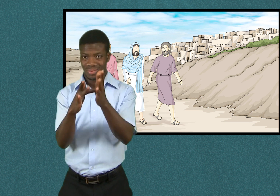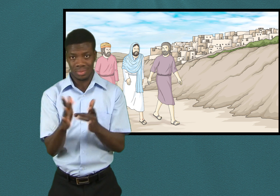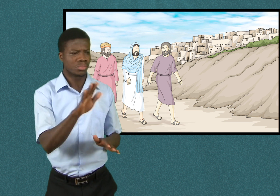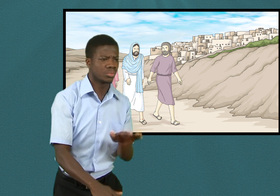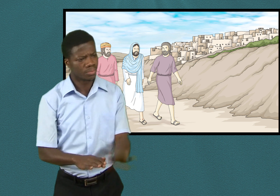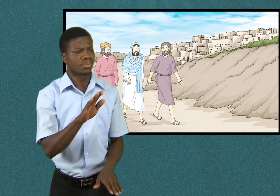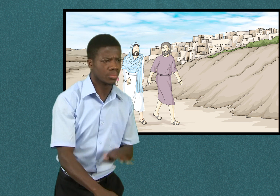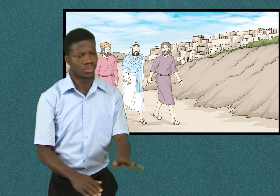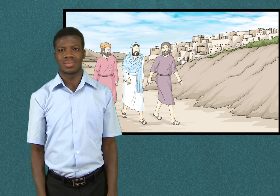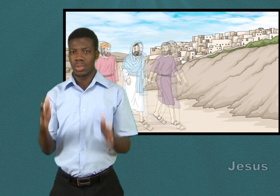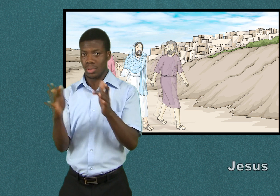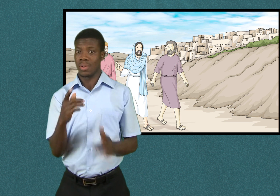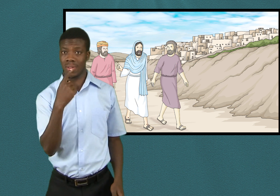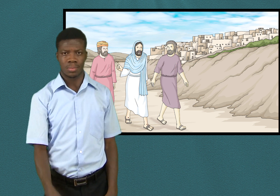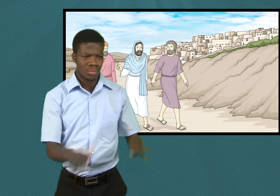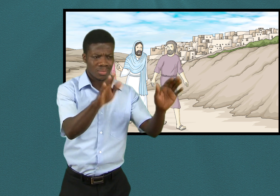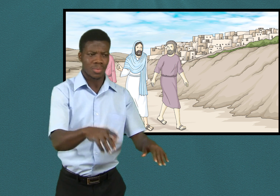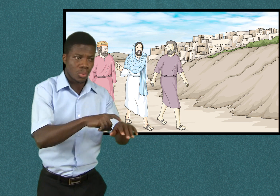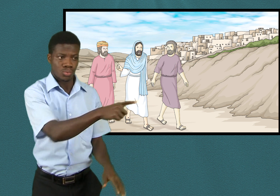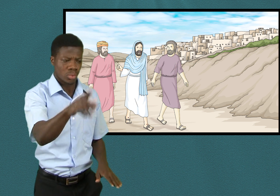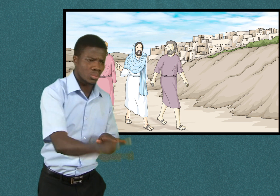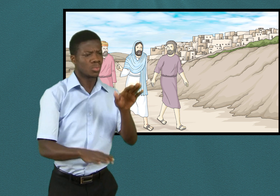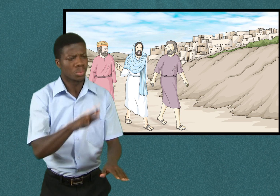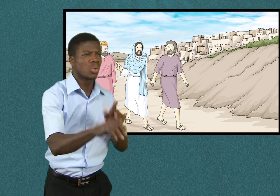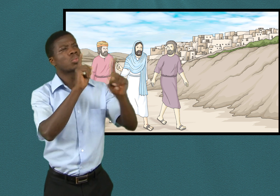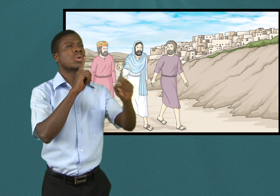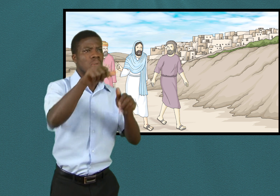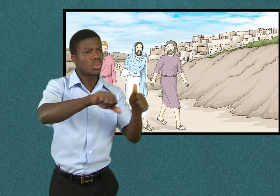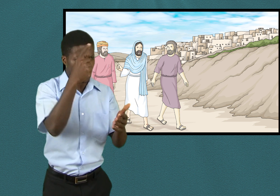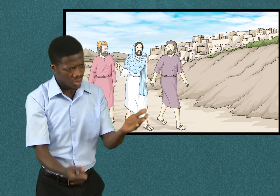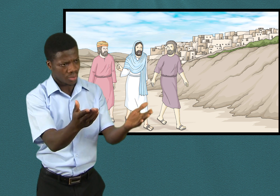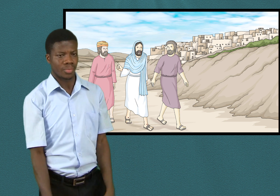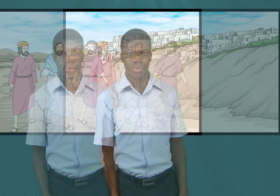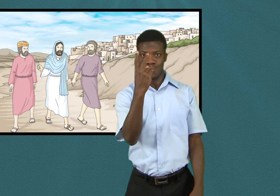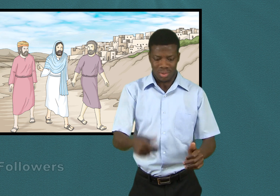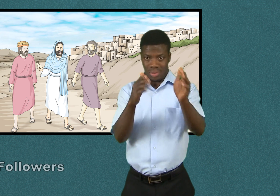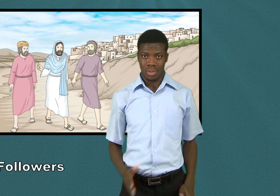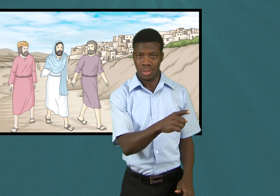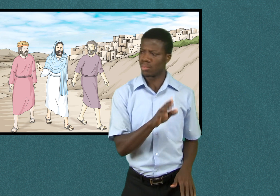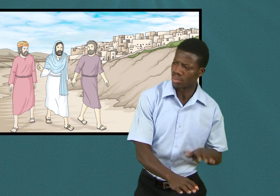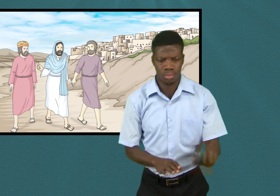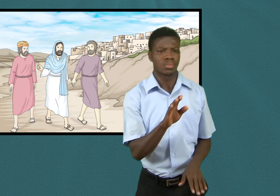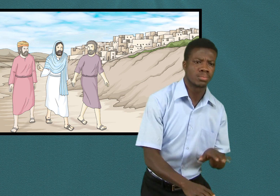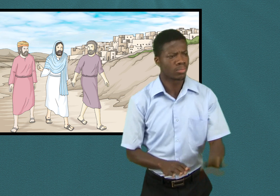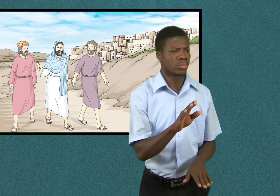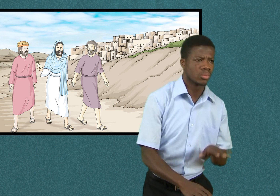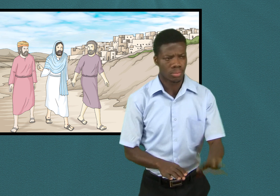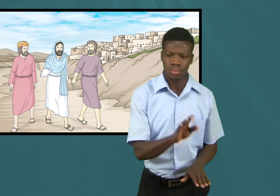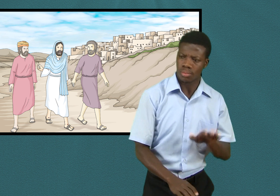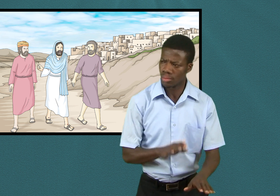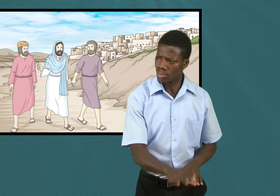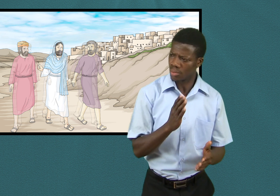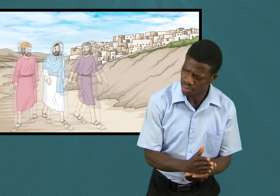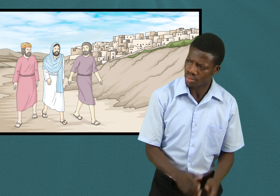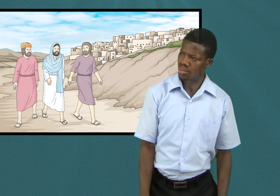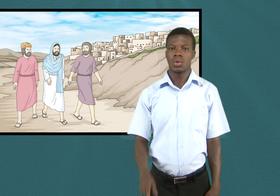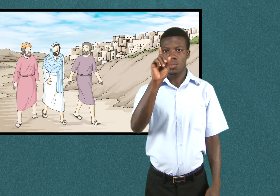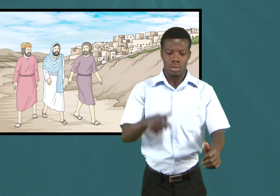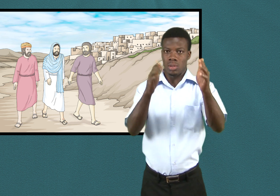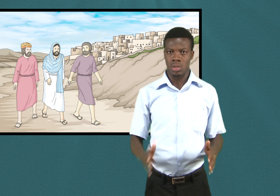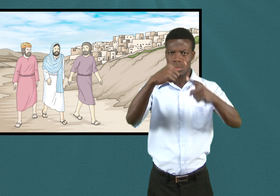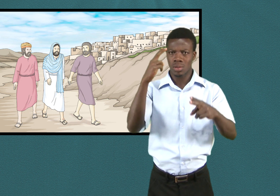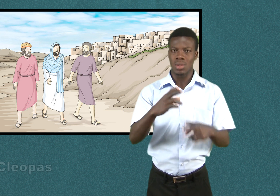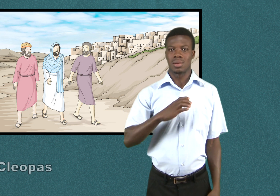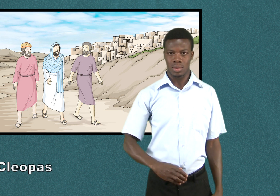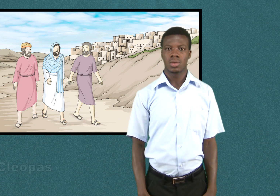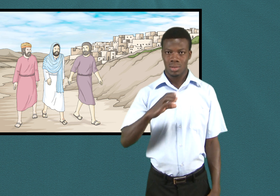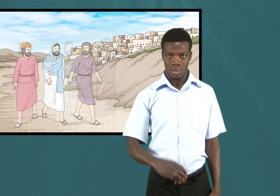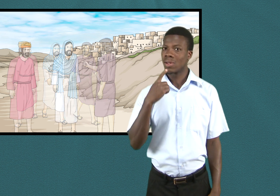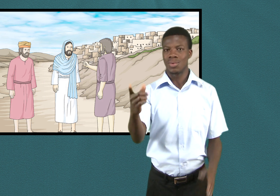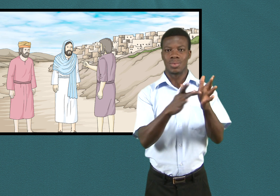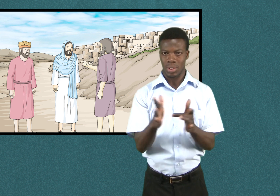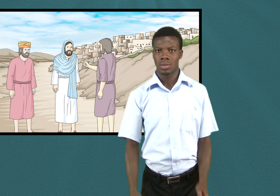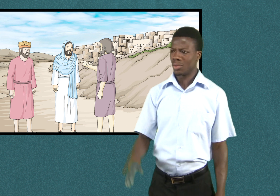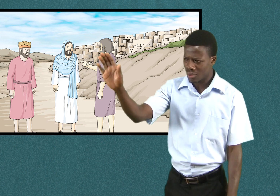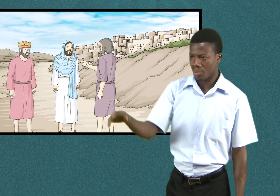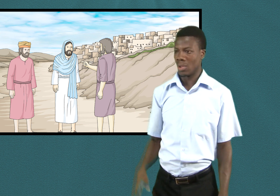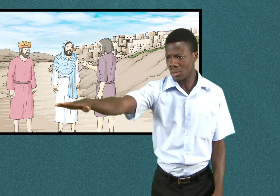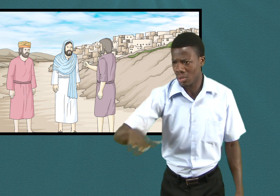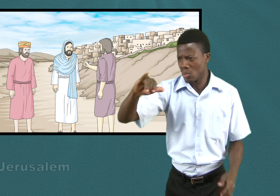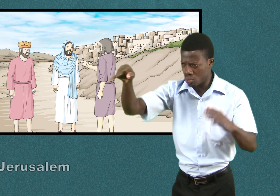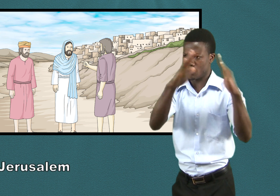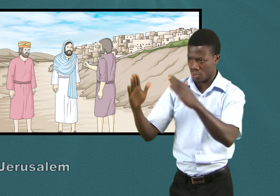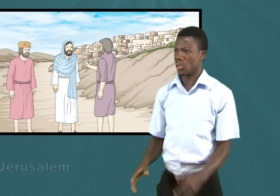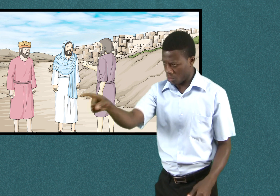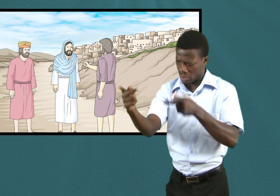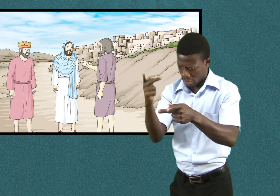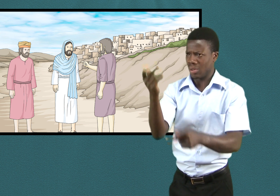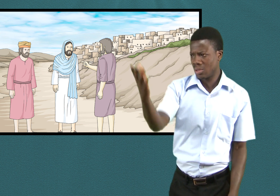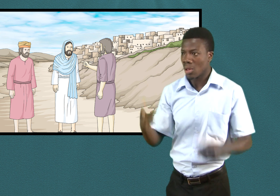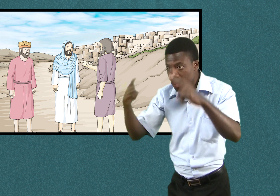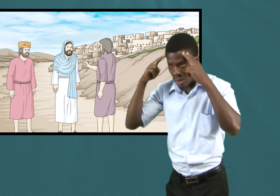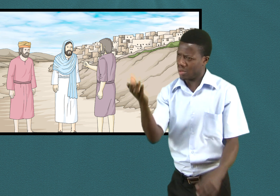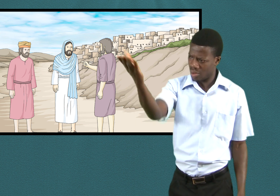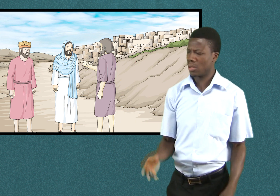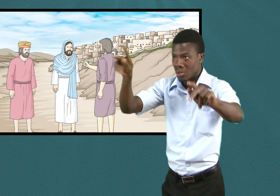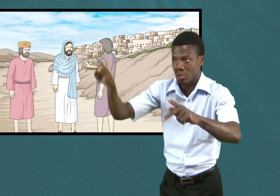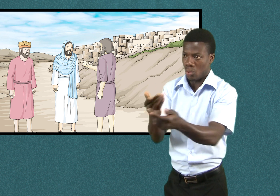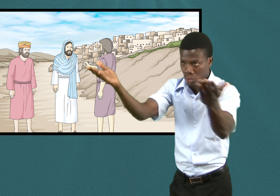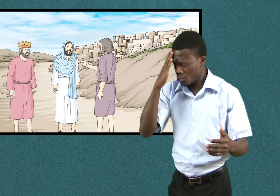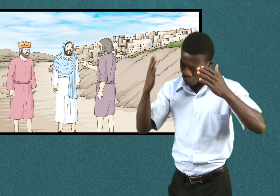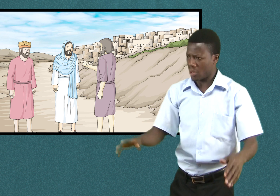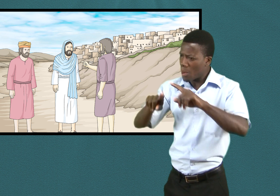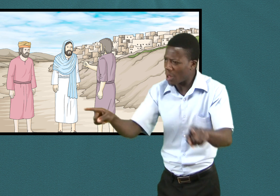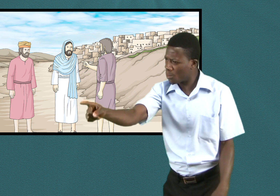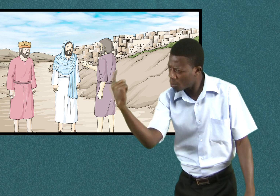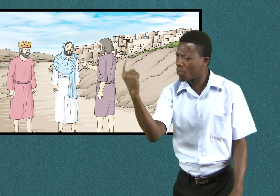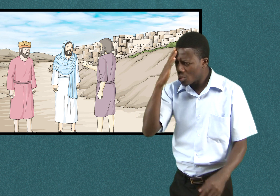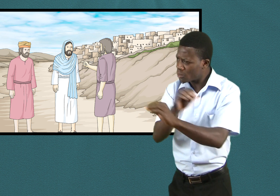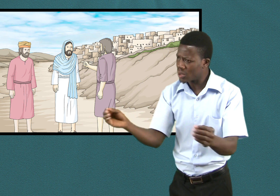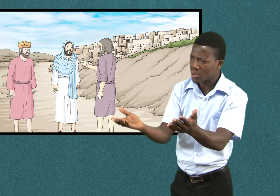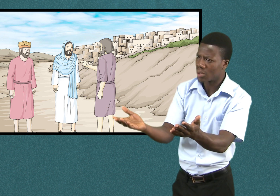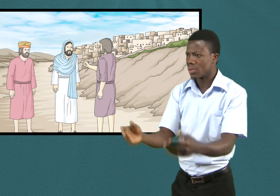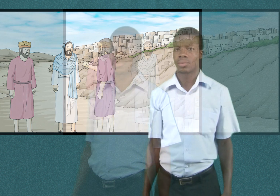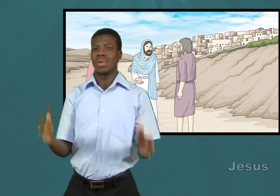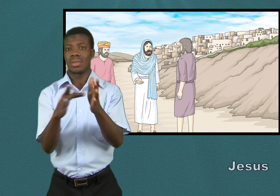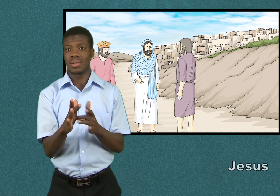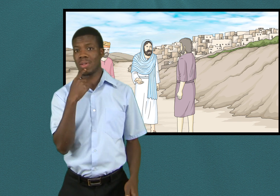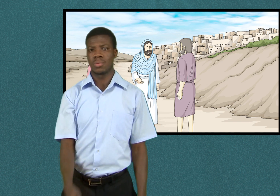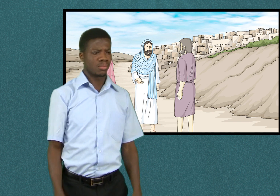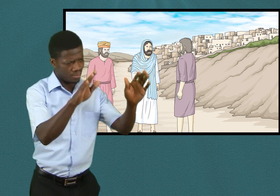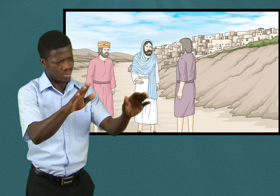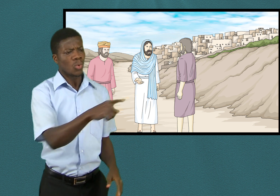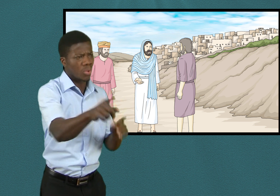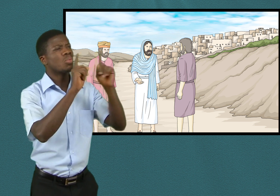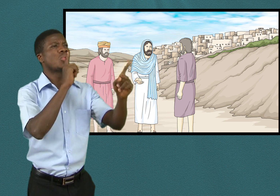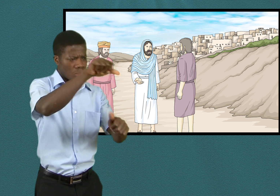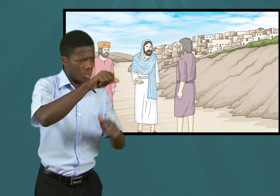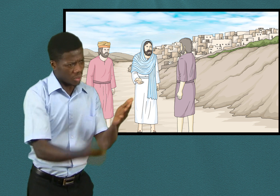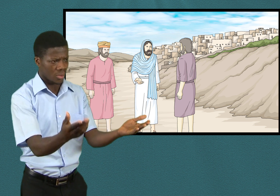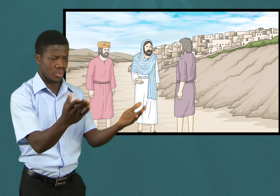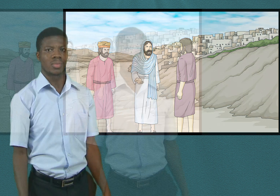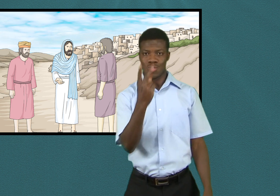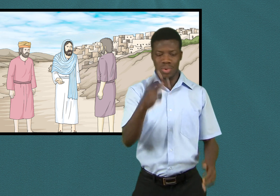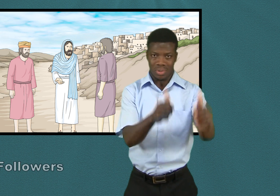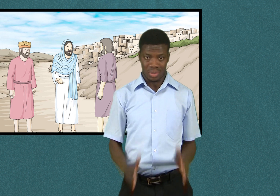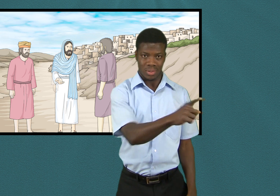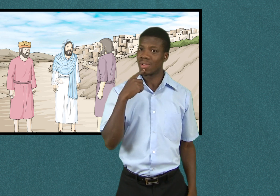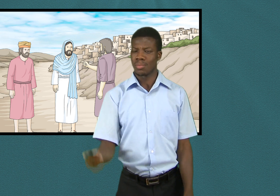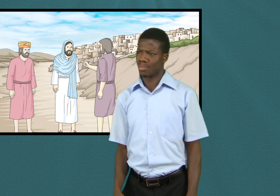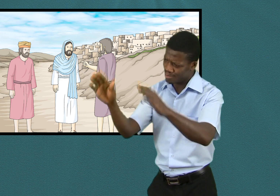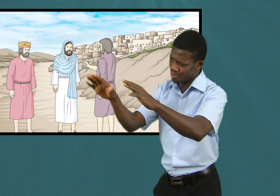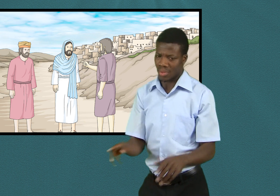They stood still, with sadness on their faces. One of them, named Cleopas, asked Him, “Are You the only visitor to Jerusalem who does not know the things that have happened there in recent days?” “What things?” He asked.